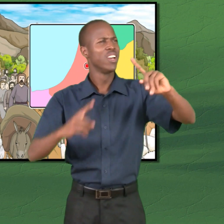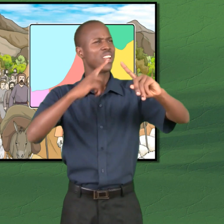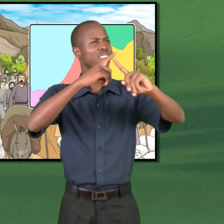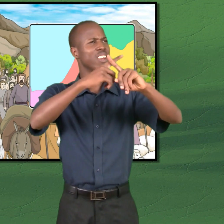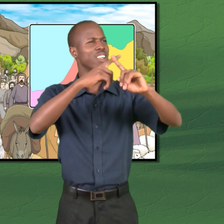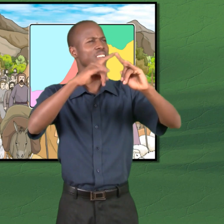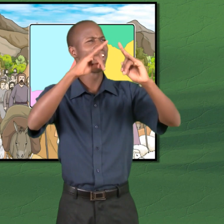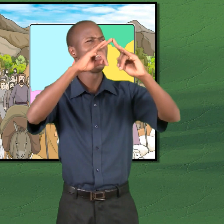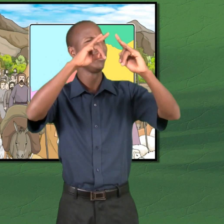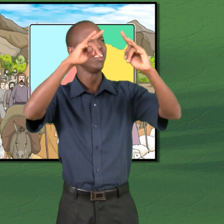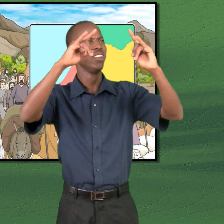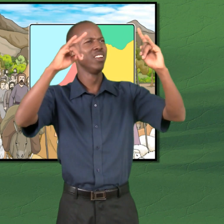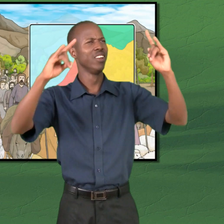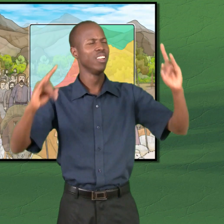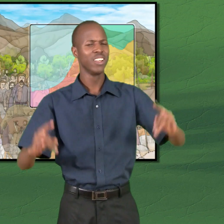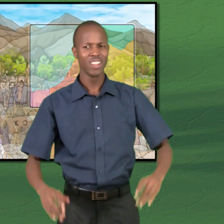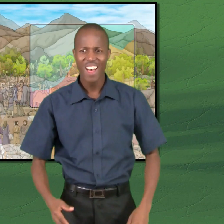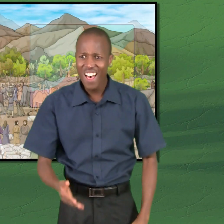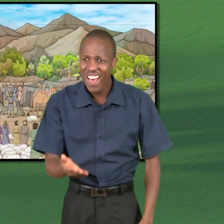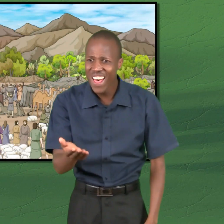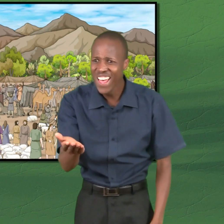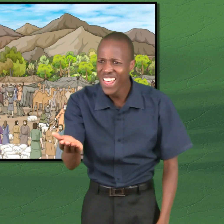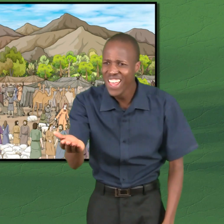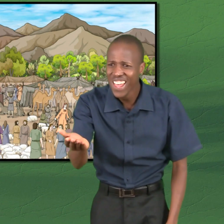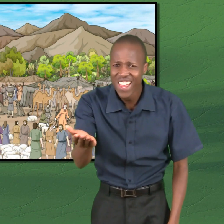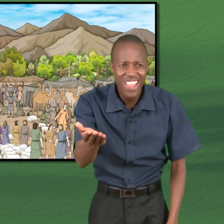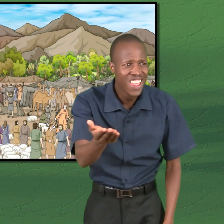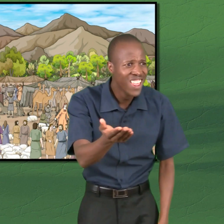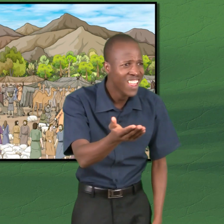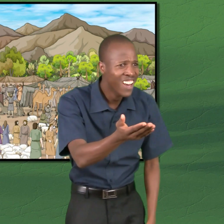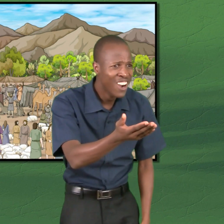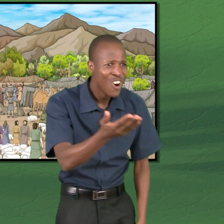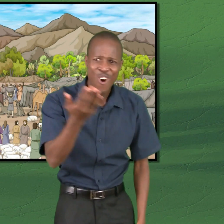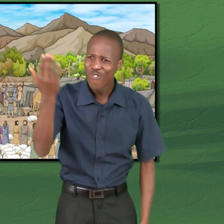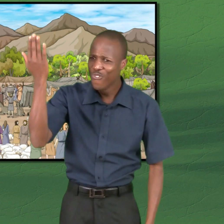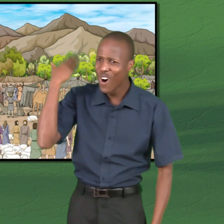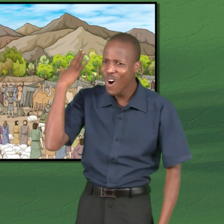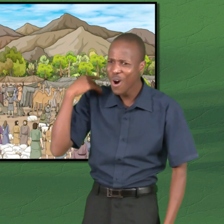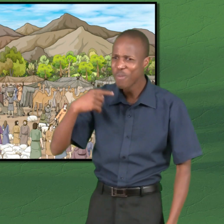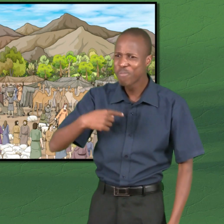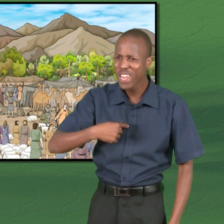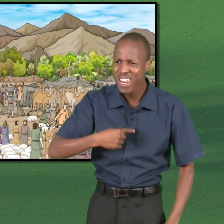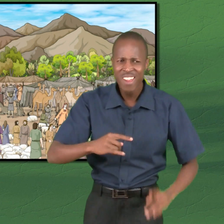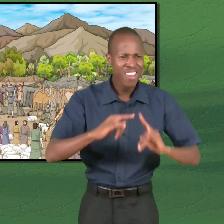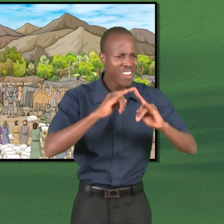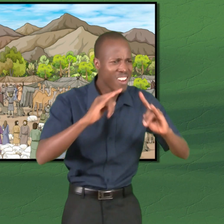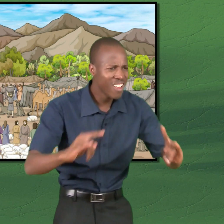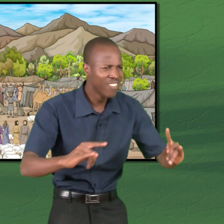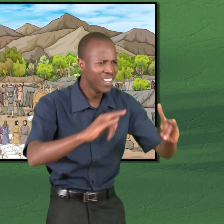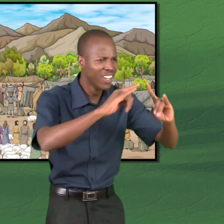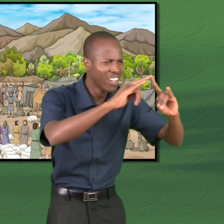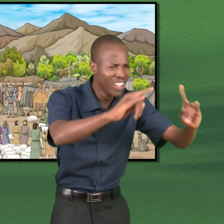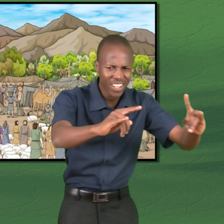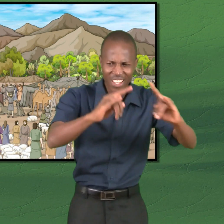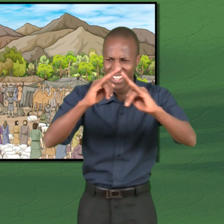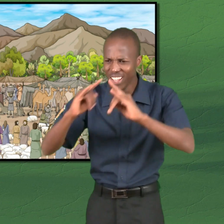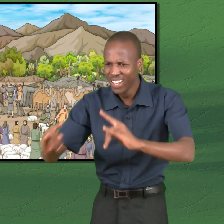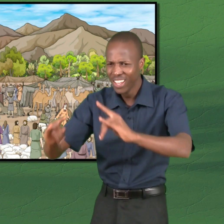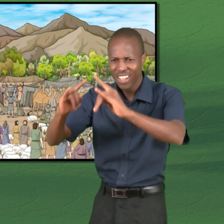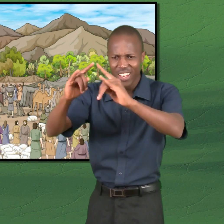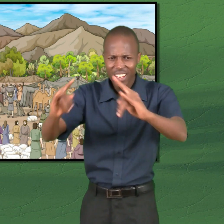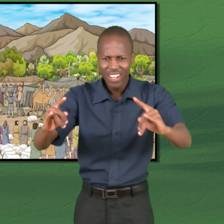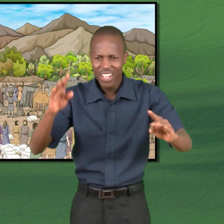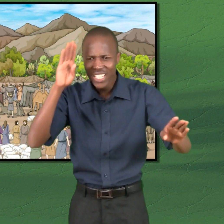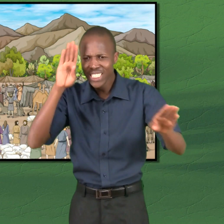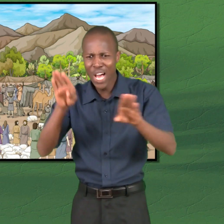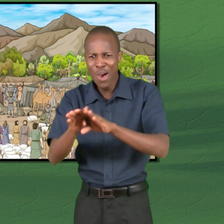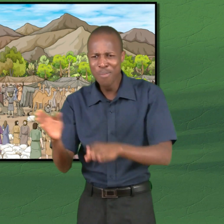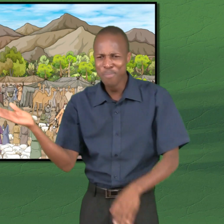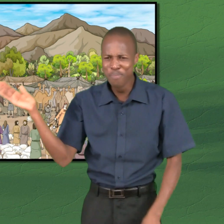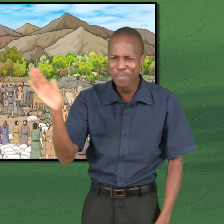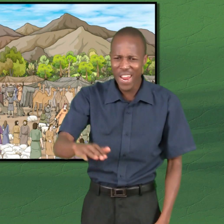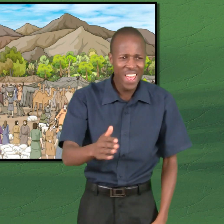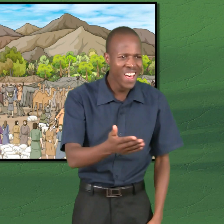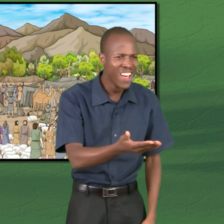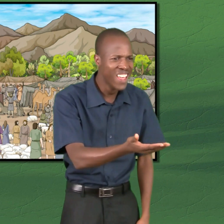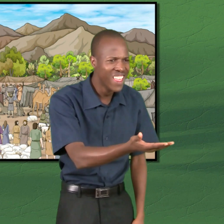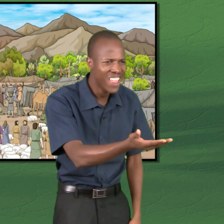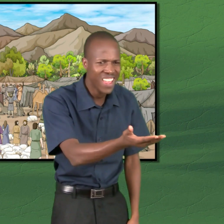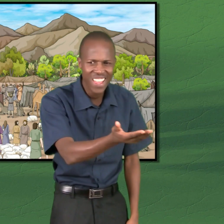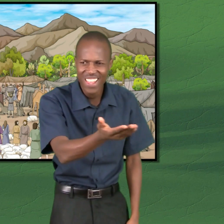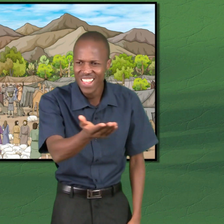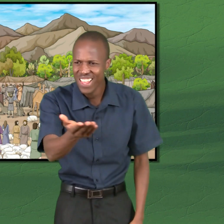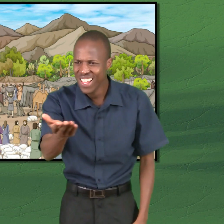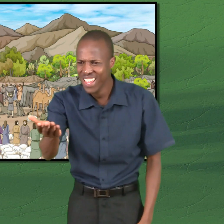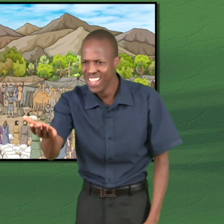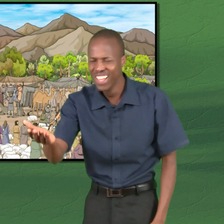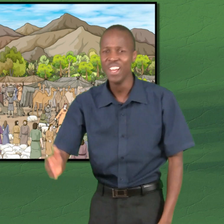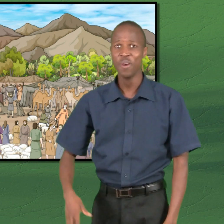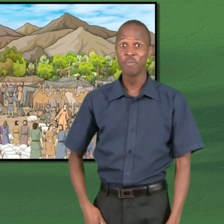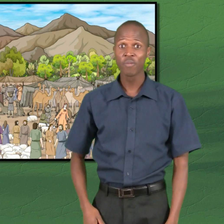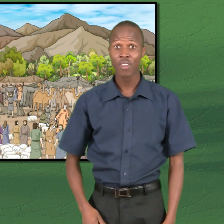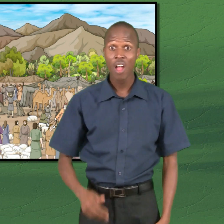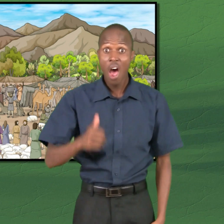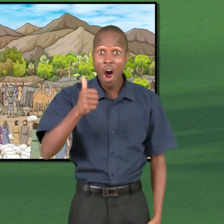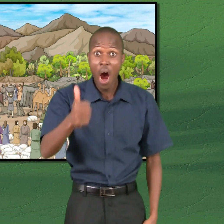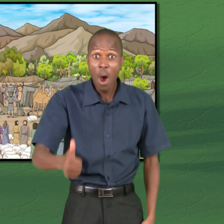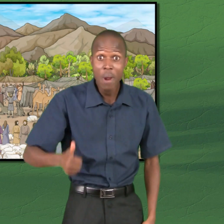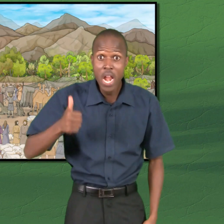Now Lot, who was traveling with Abram, also had flocks and herds and tents.